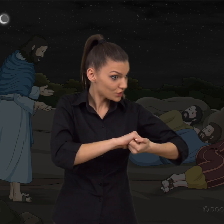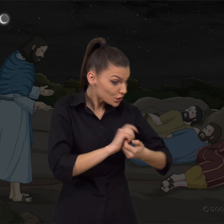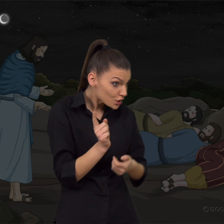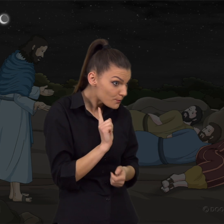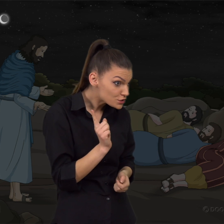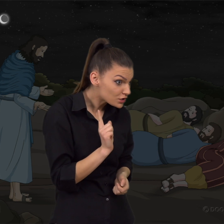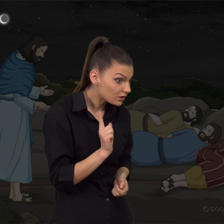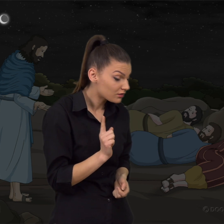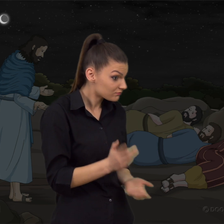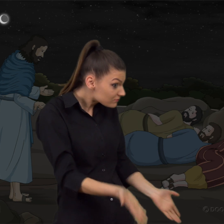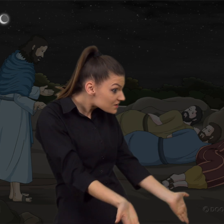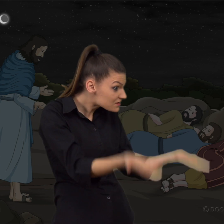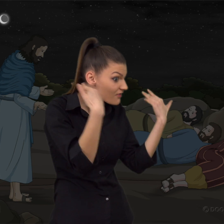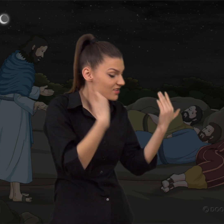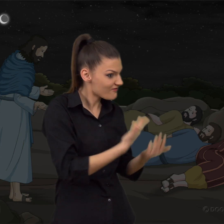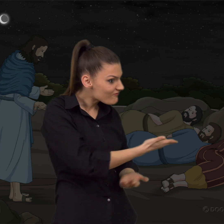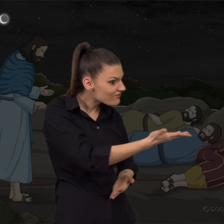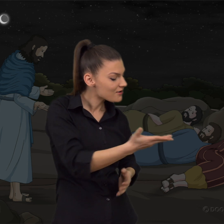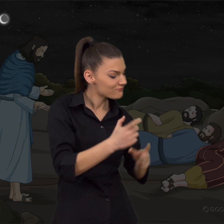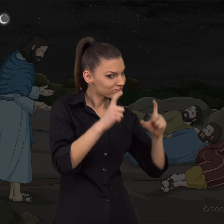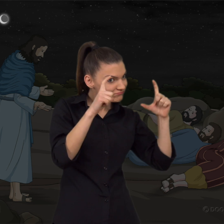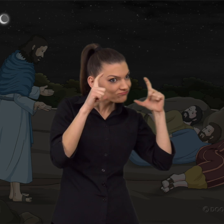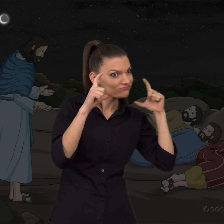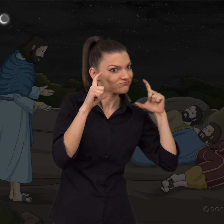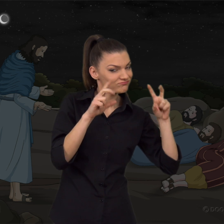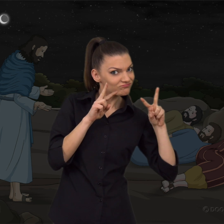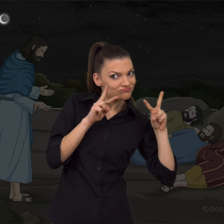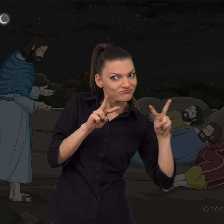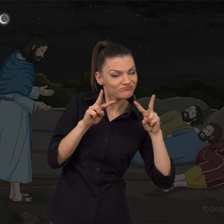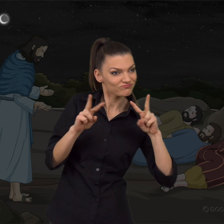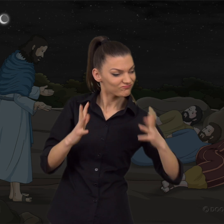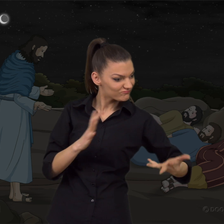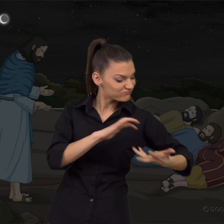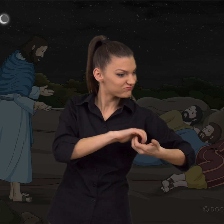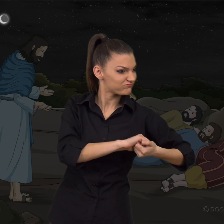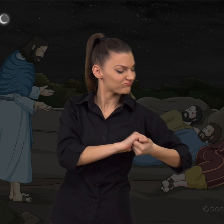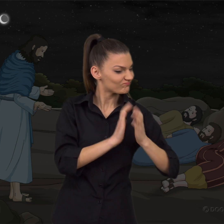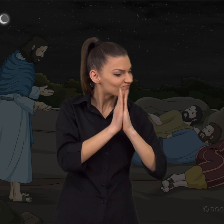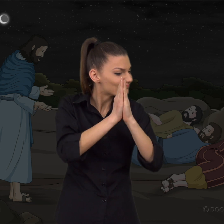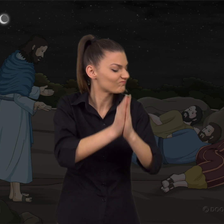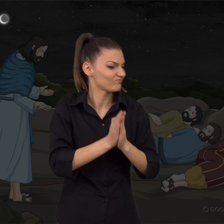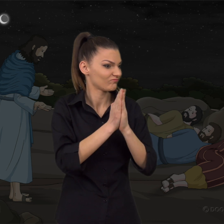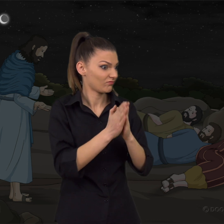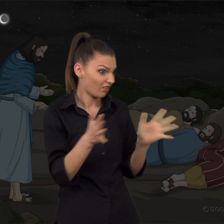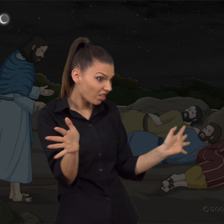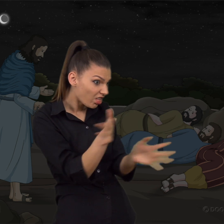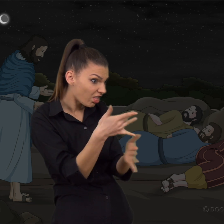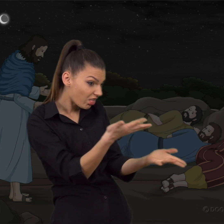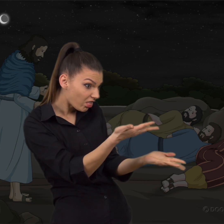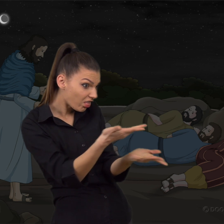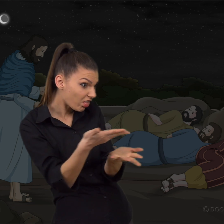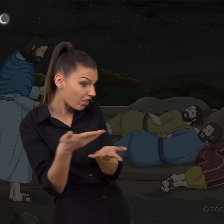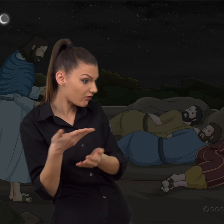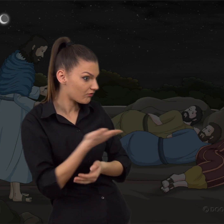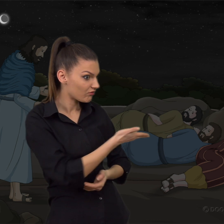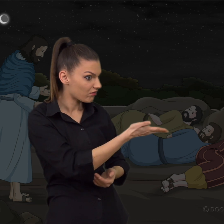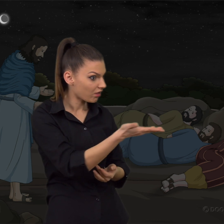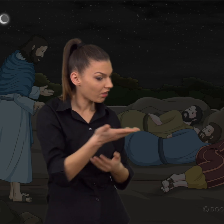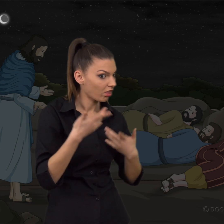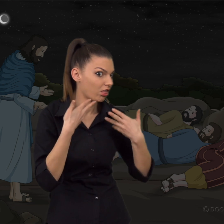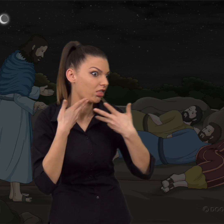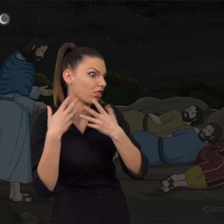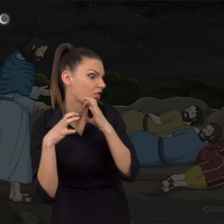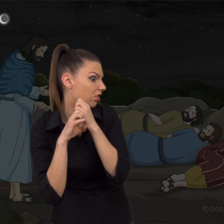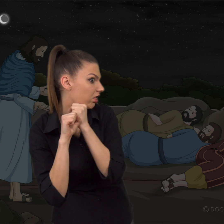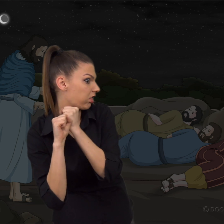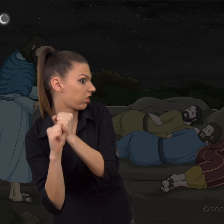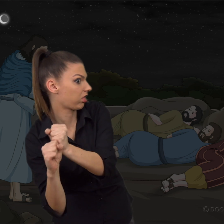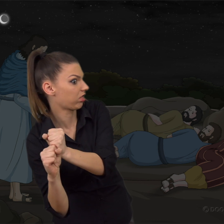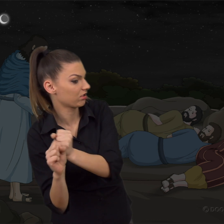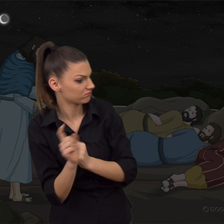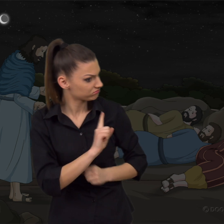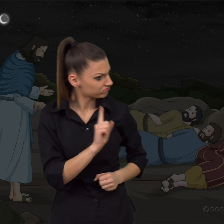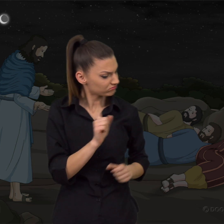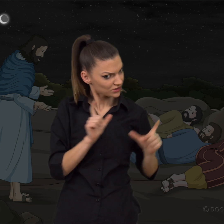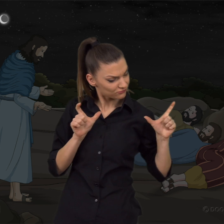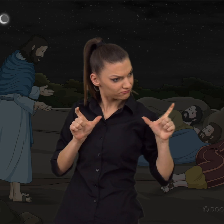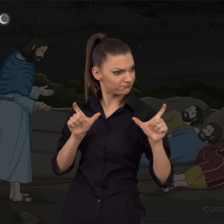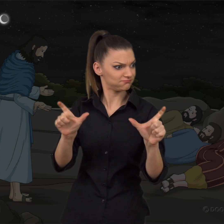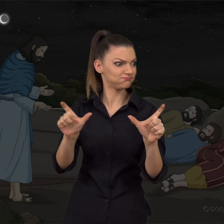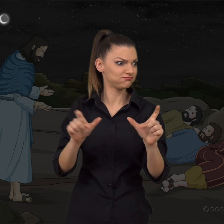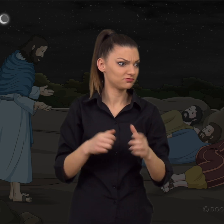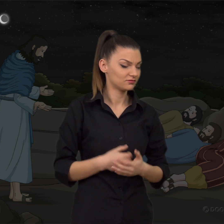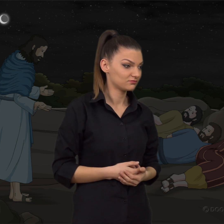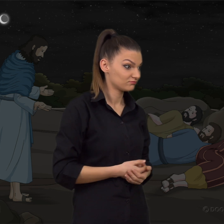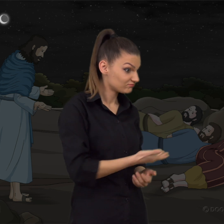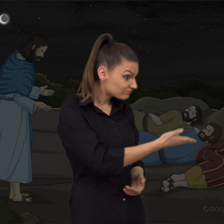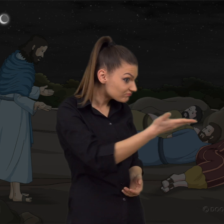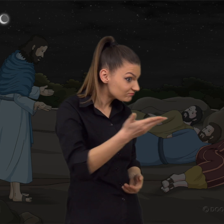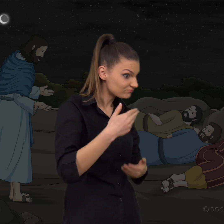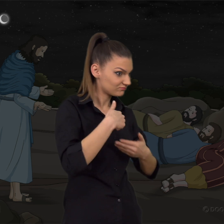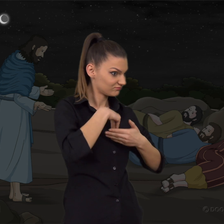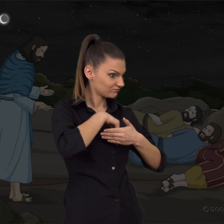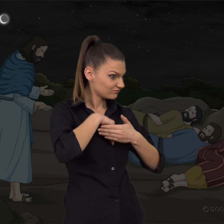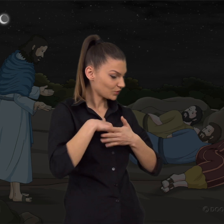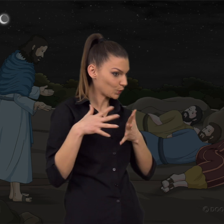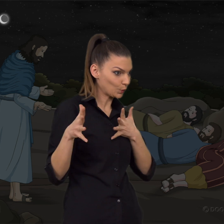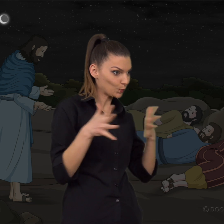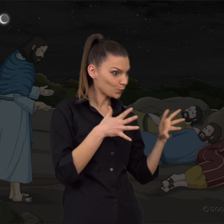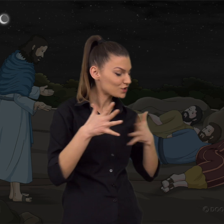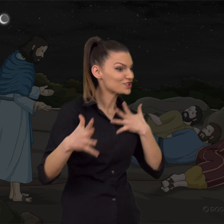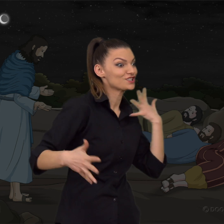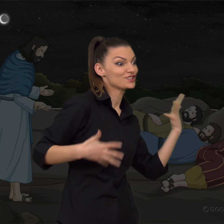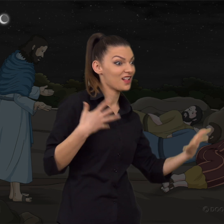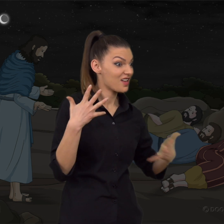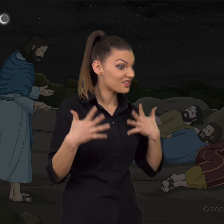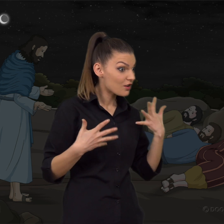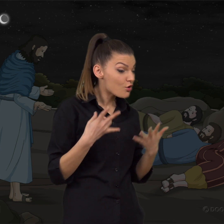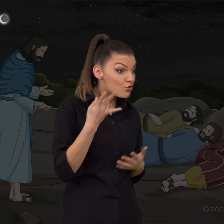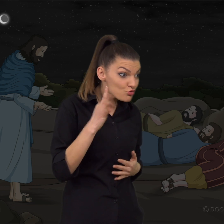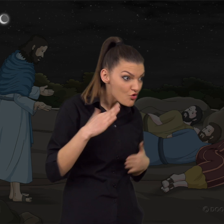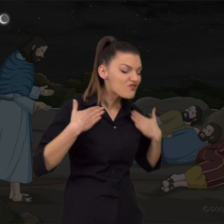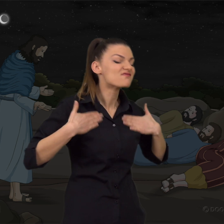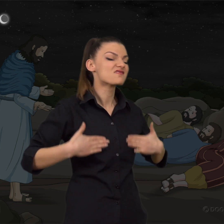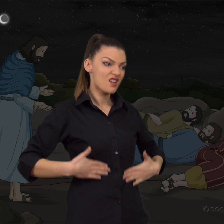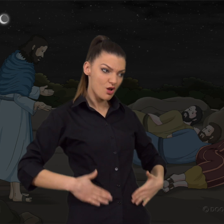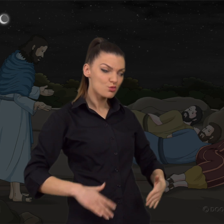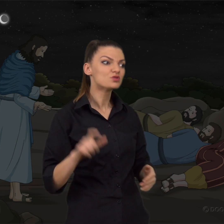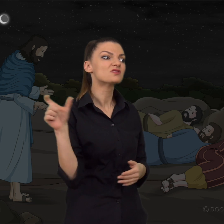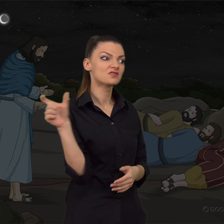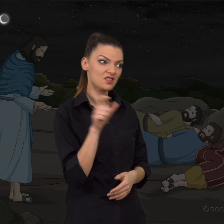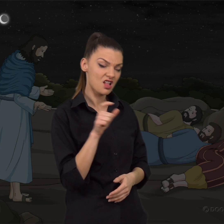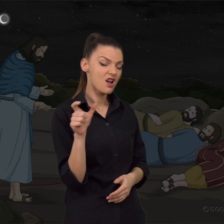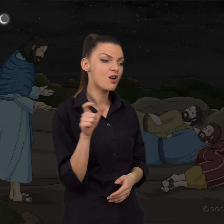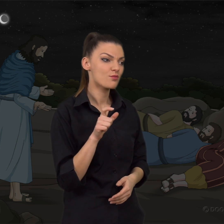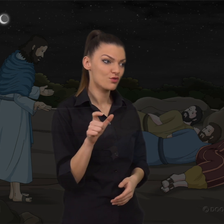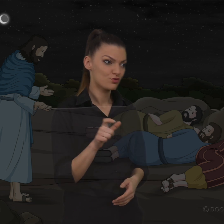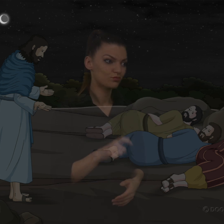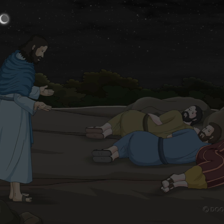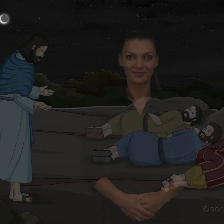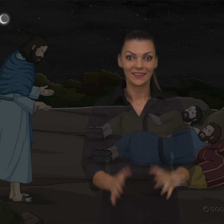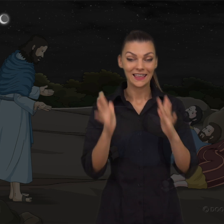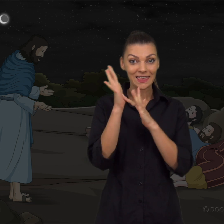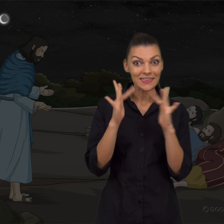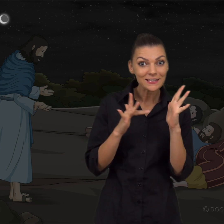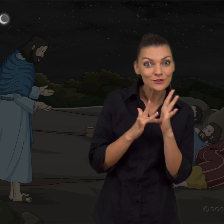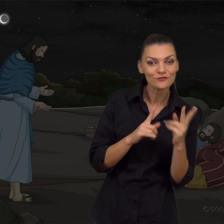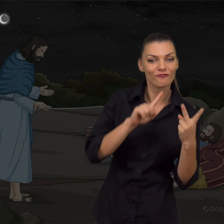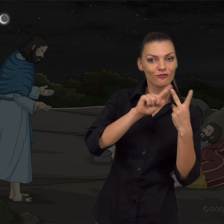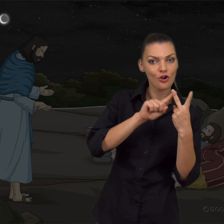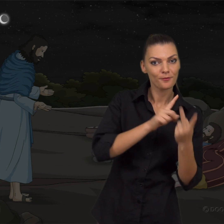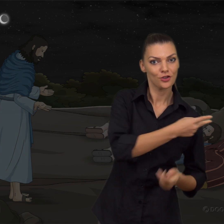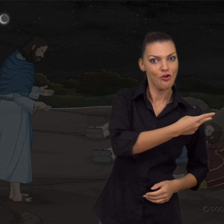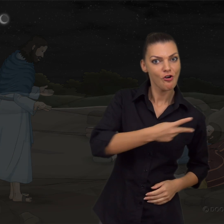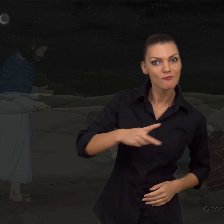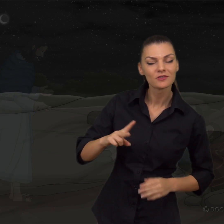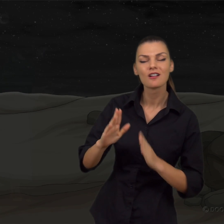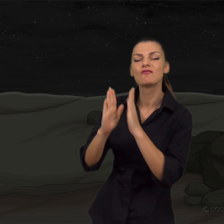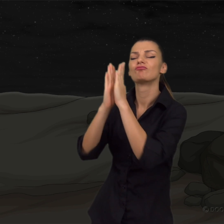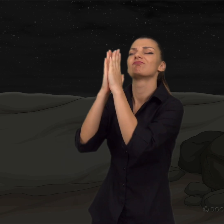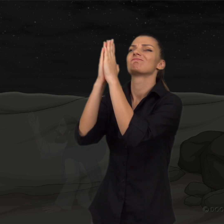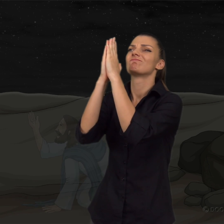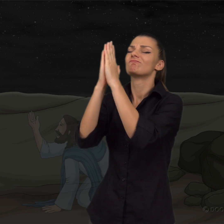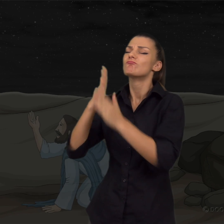He asked Peter. “Watch and pray so that you will not enter into temptation. For the spirit is willing, but the body is weak.”